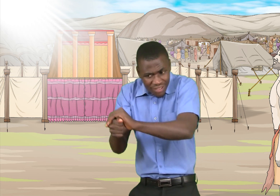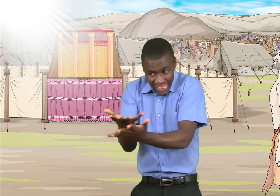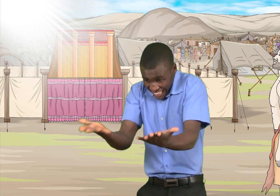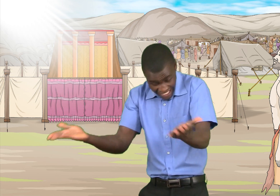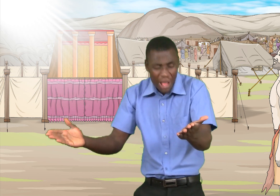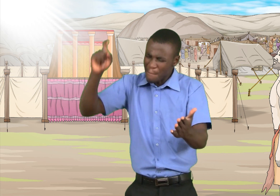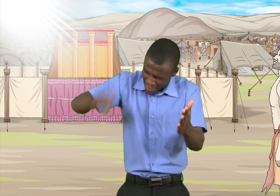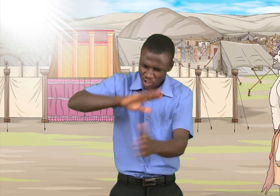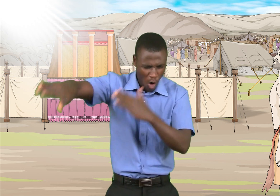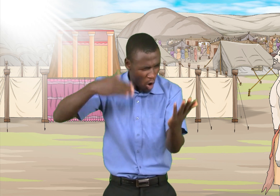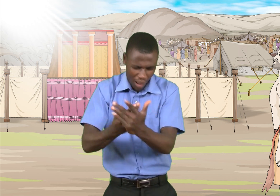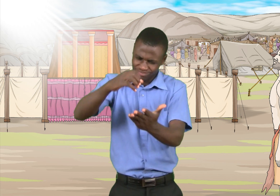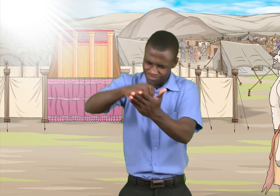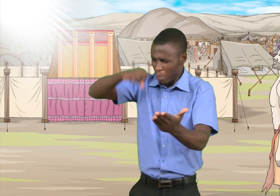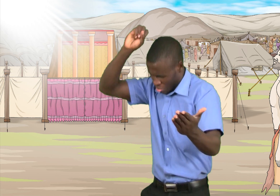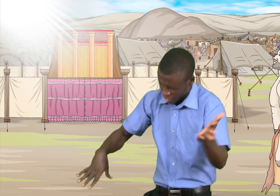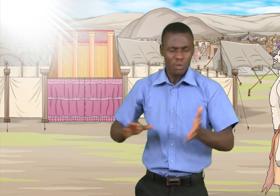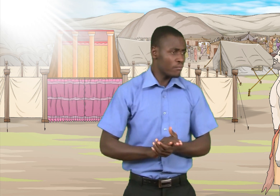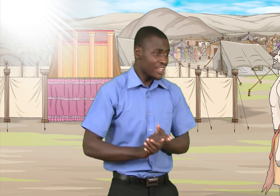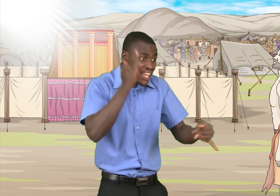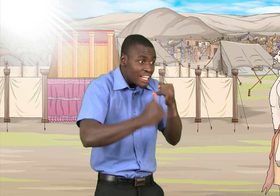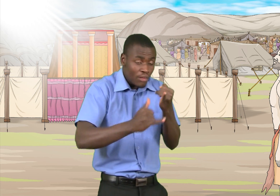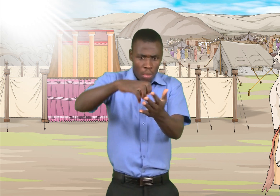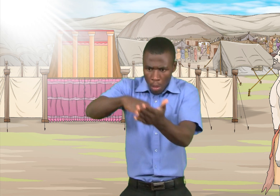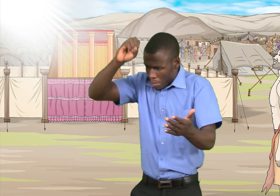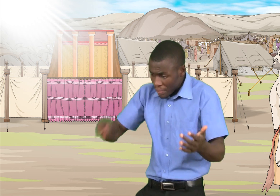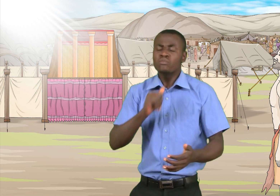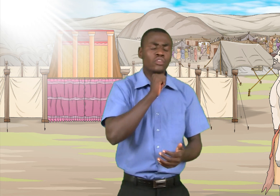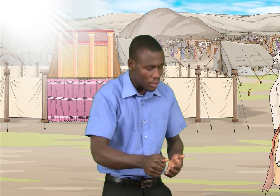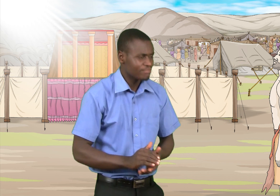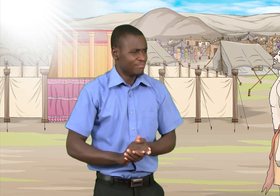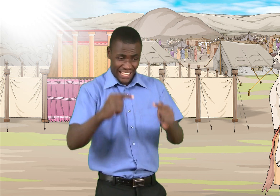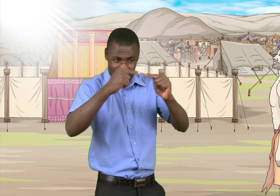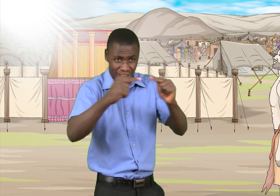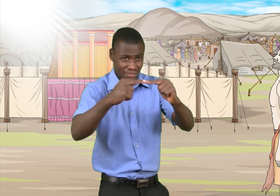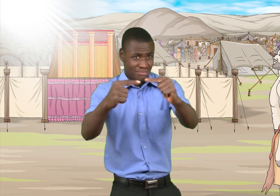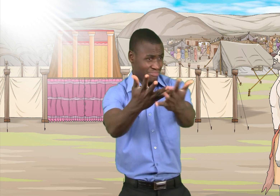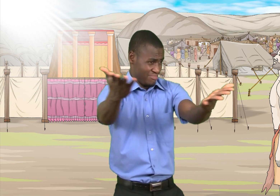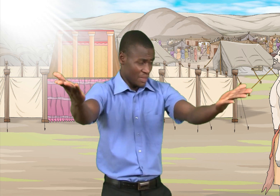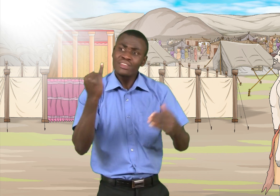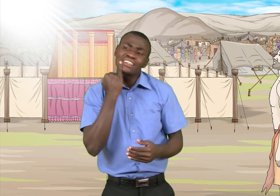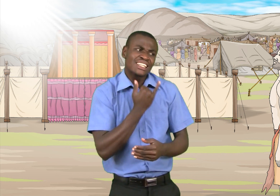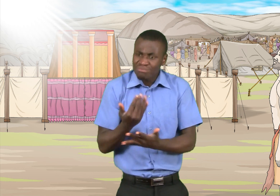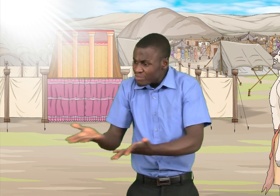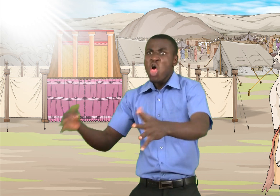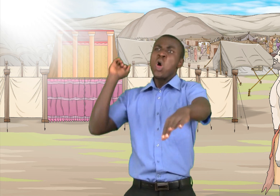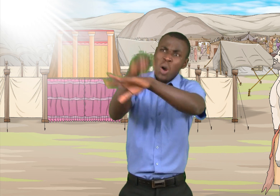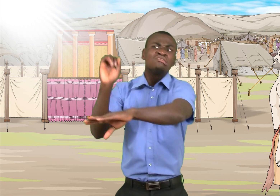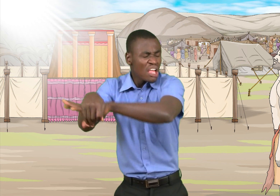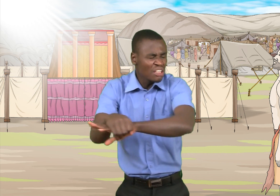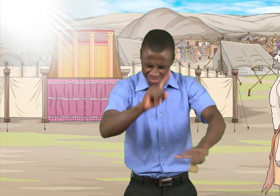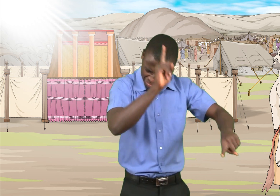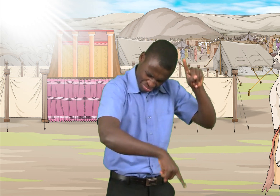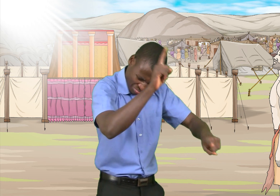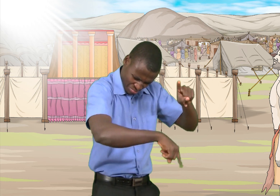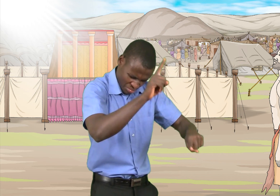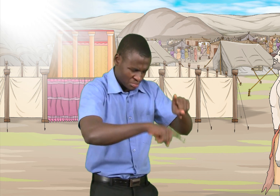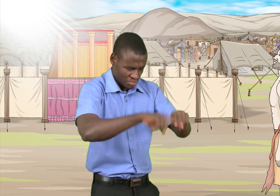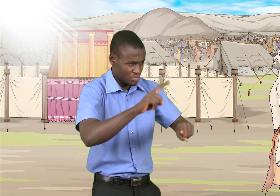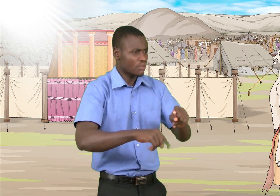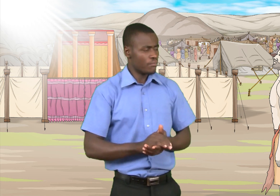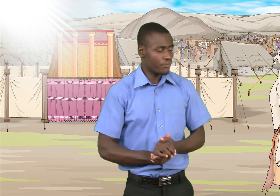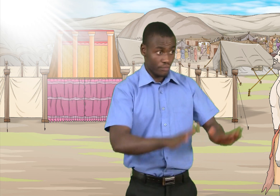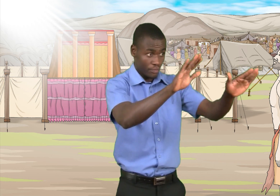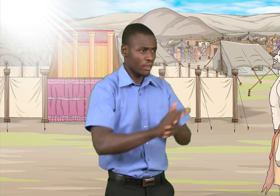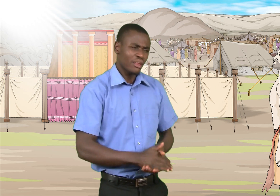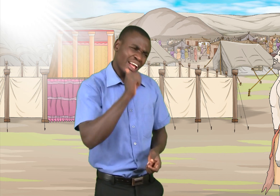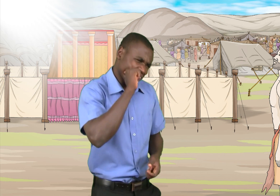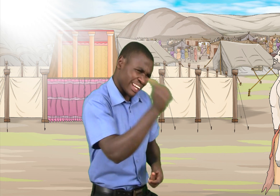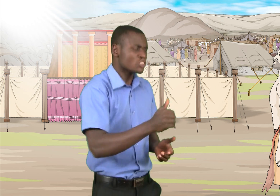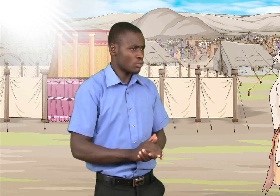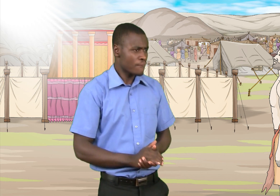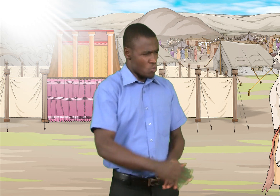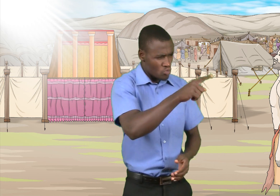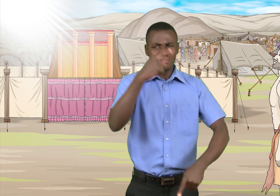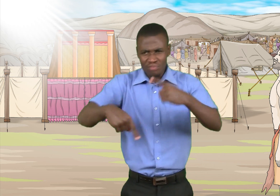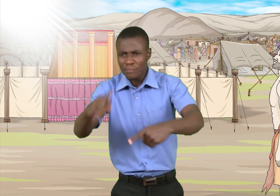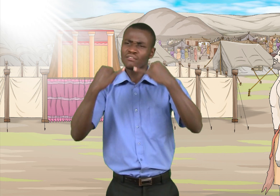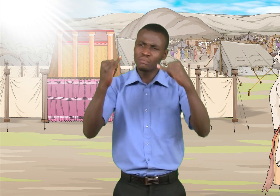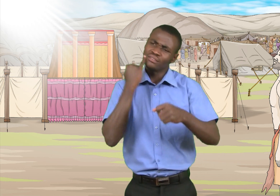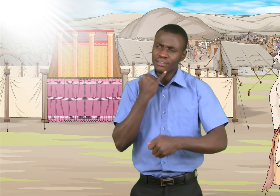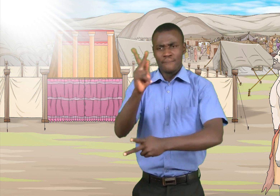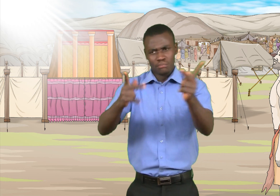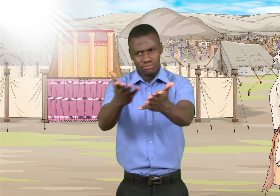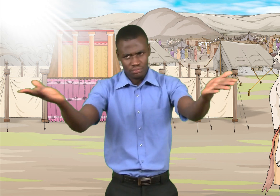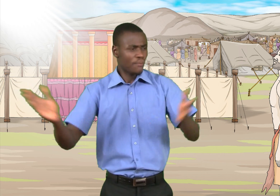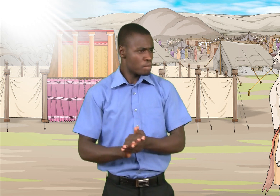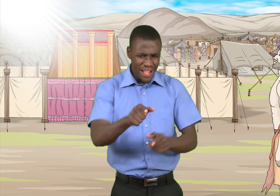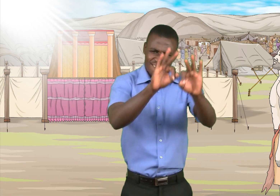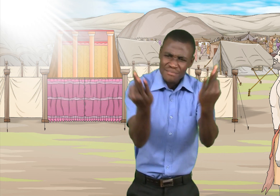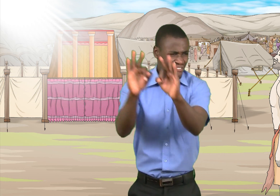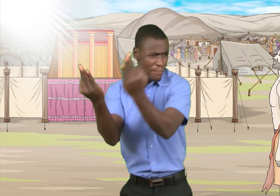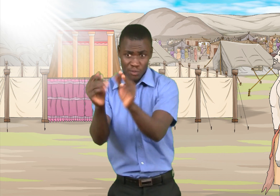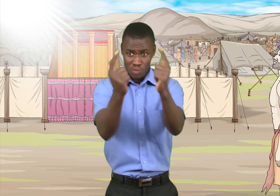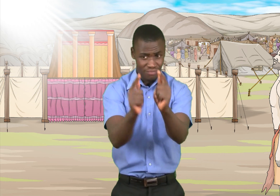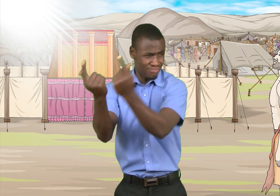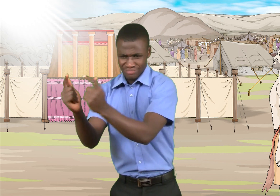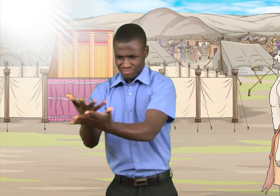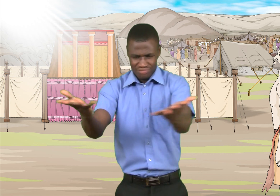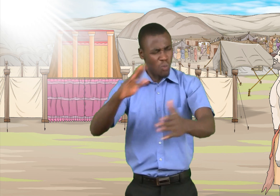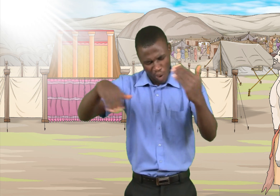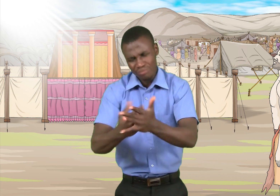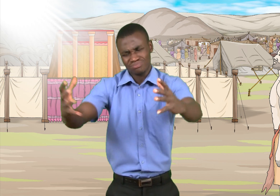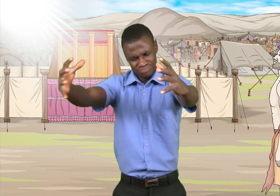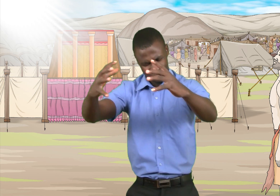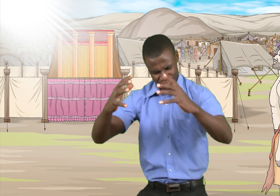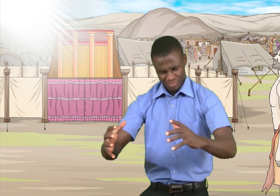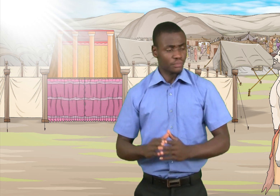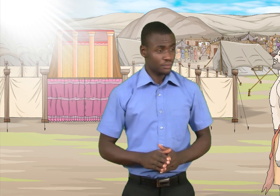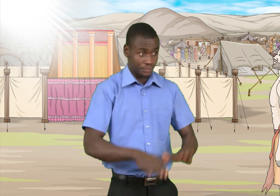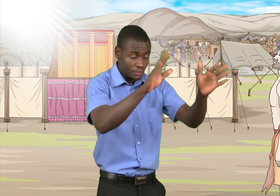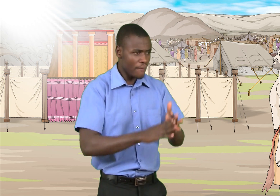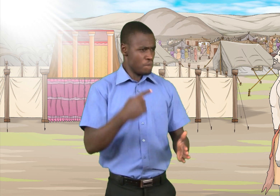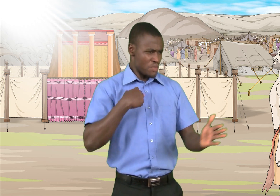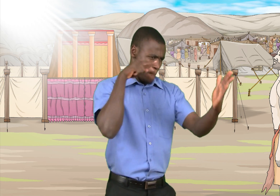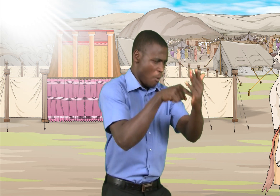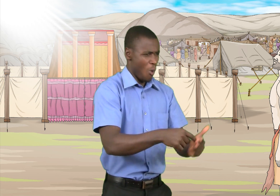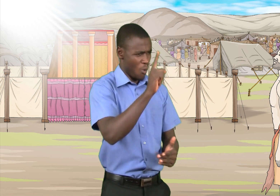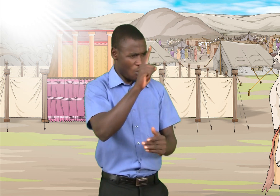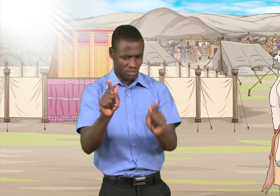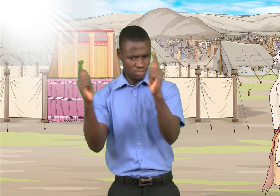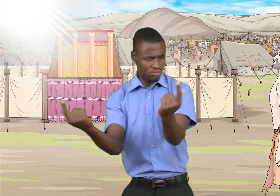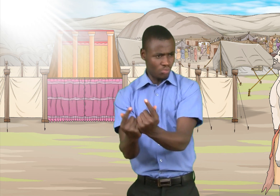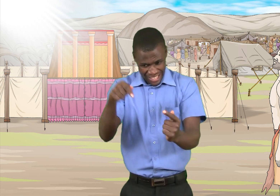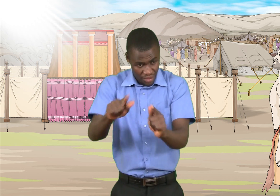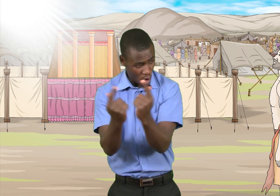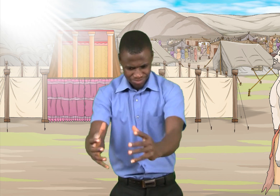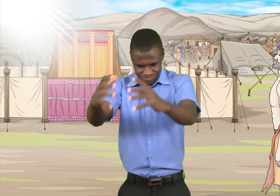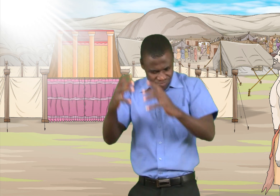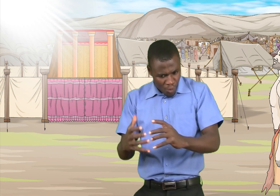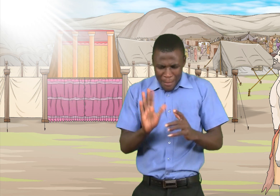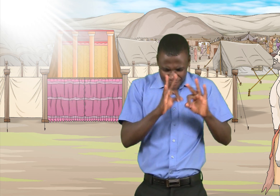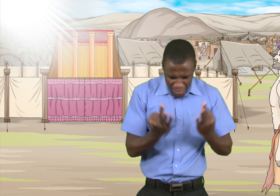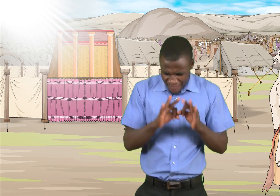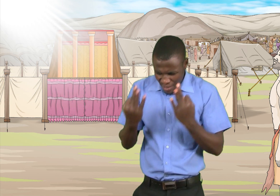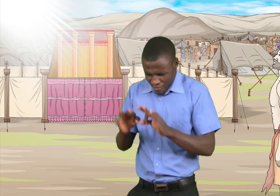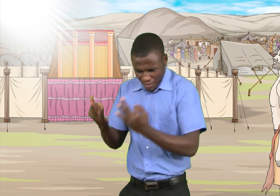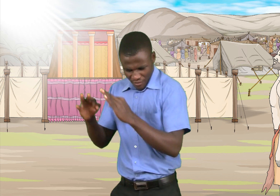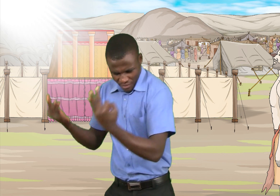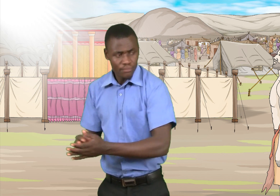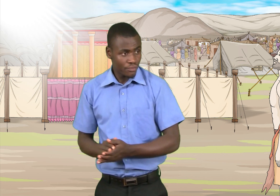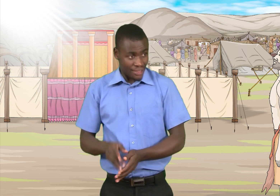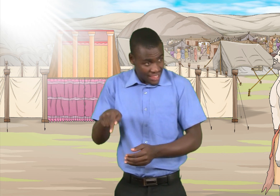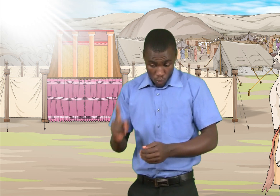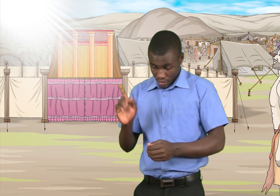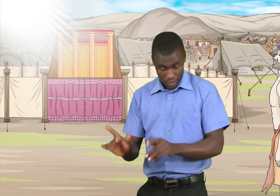I will no longer be with you unless you remove from among you whatever is devoted to destruction.